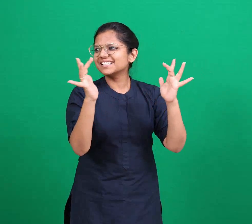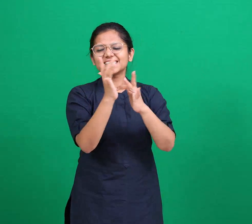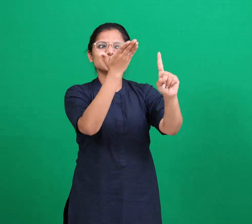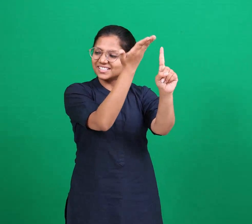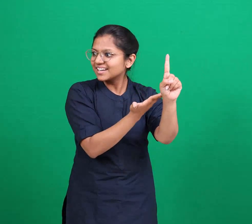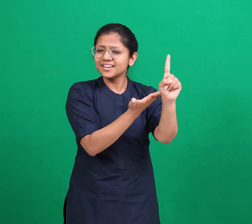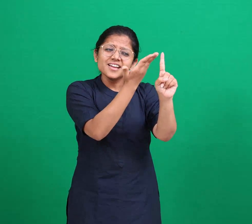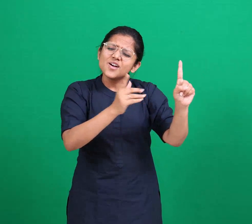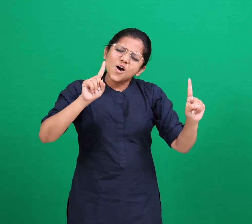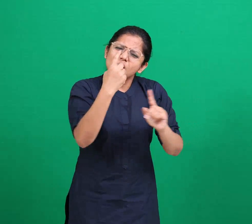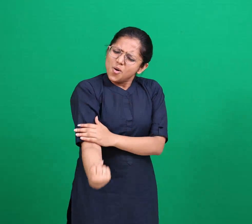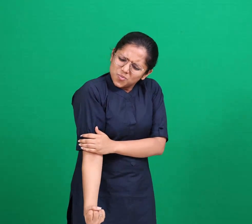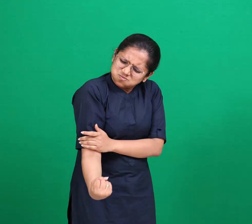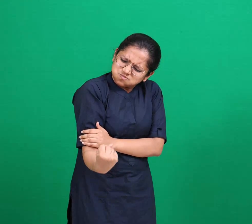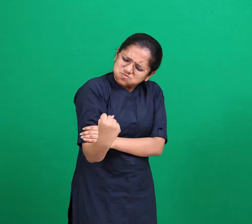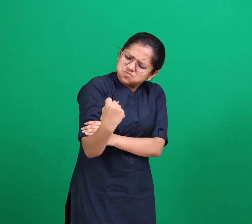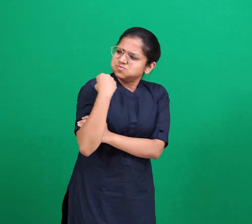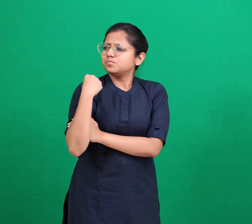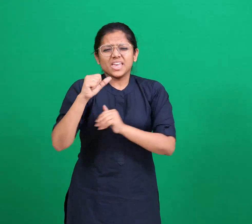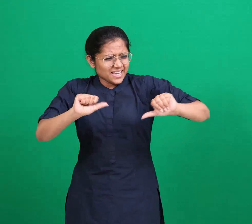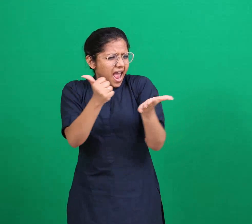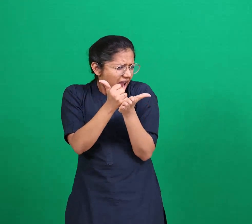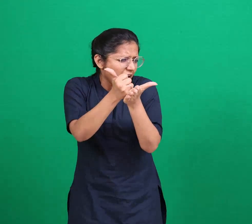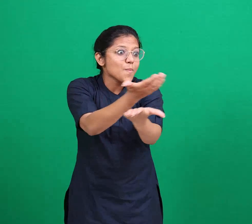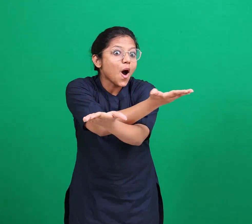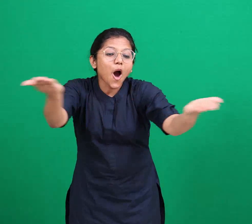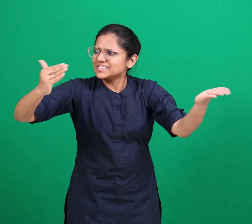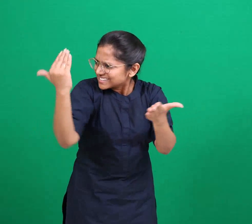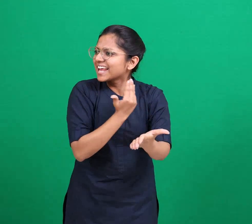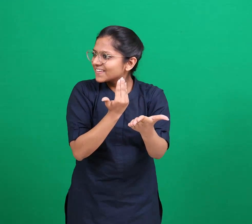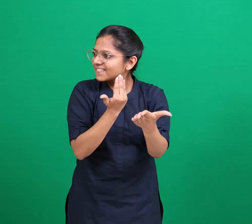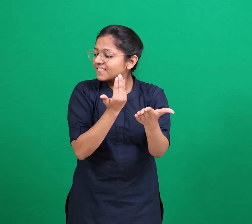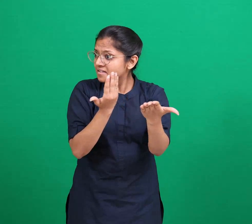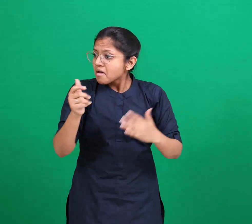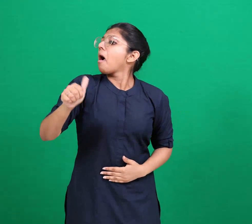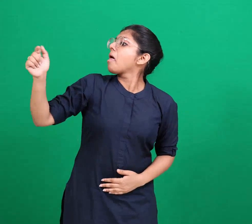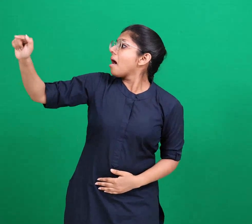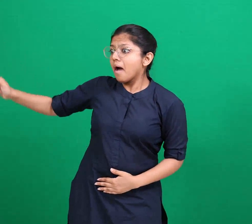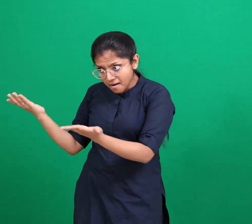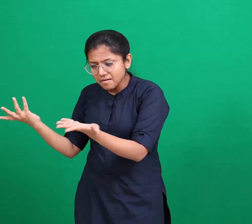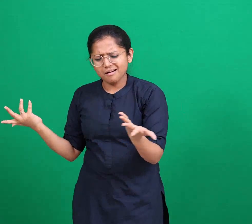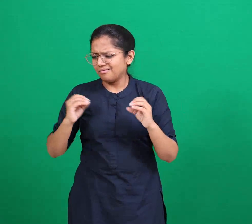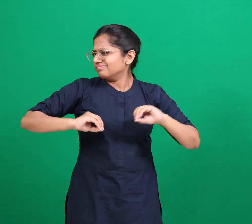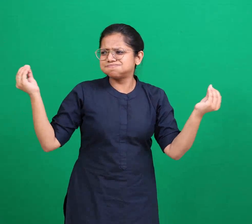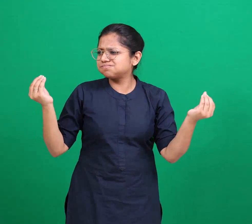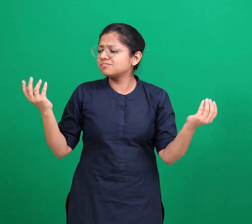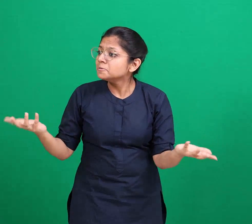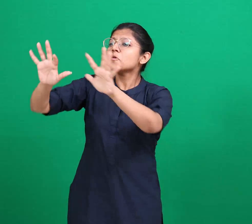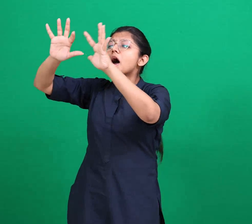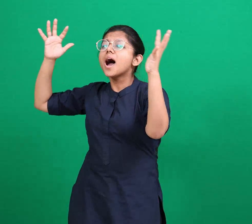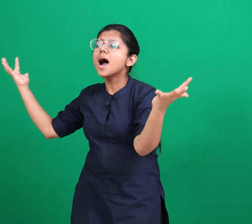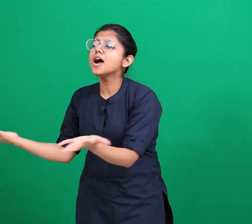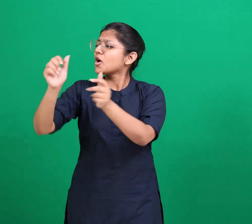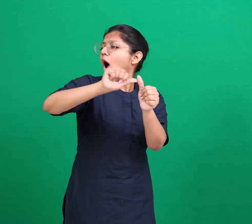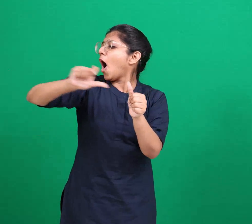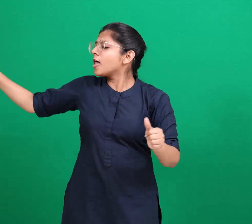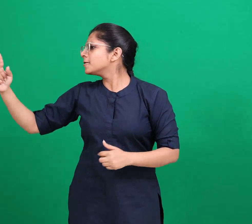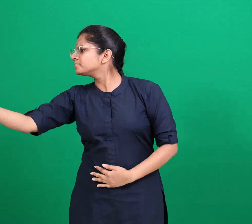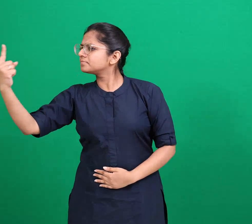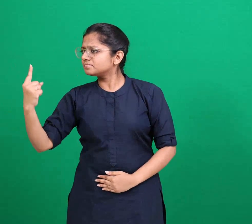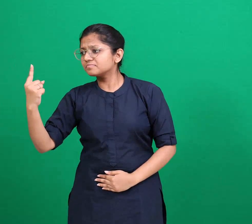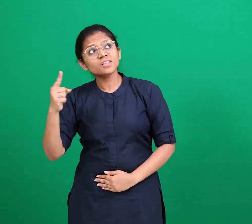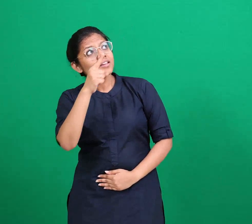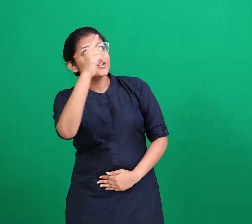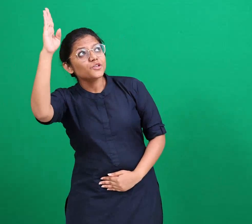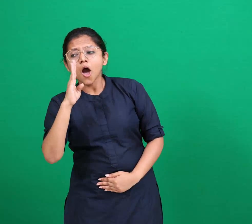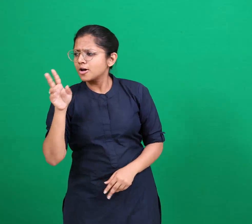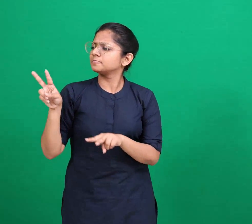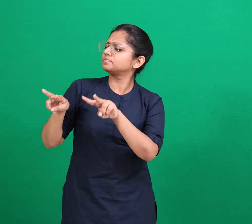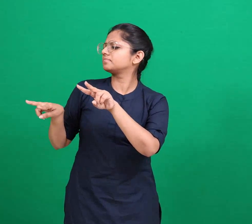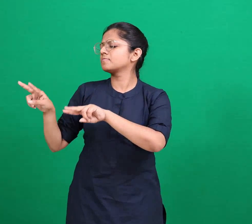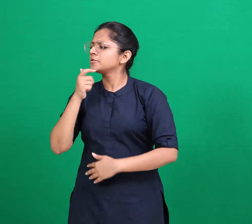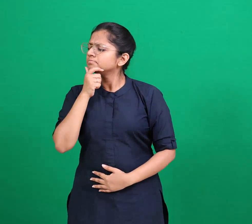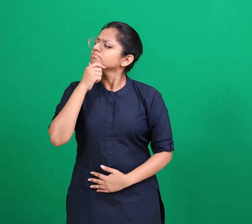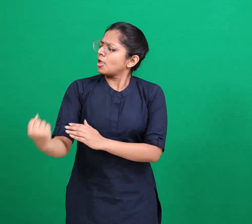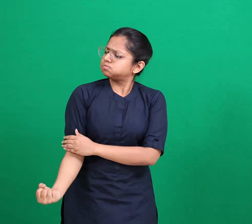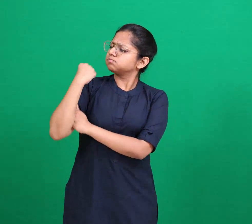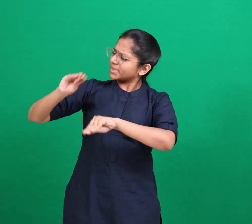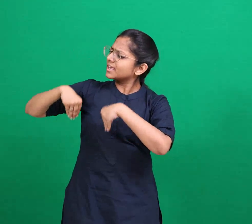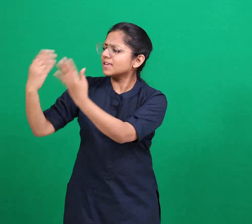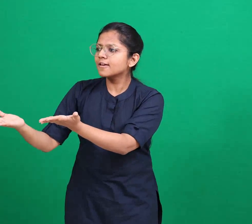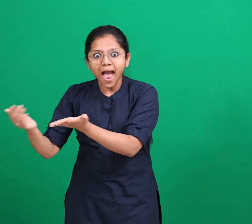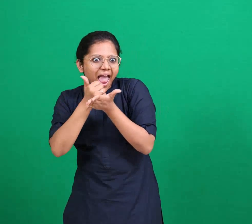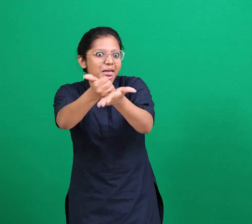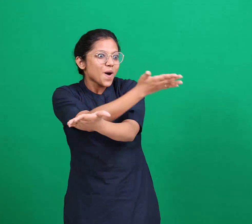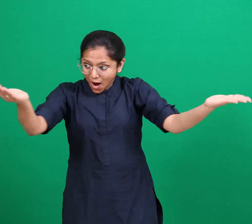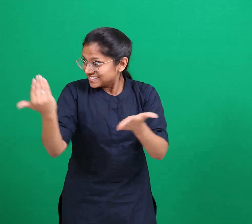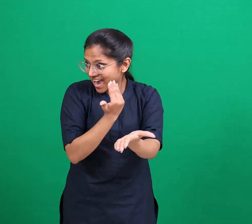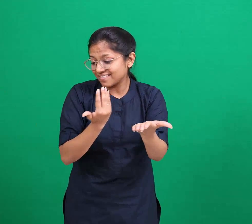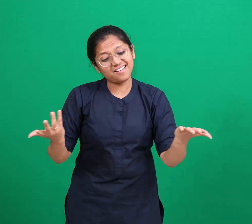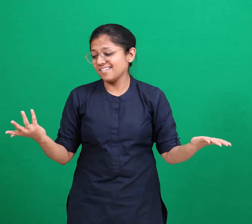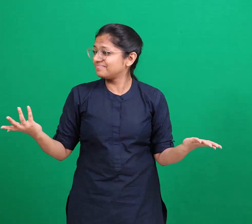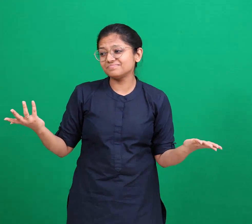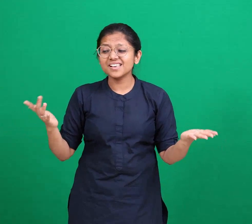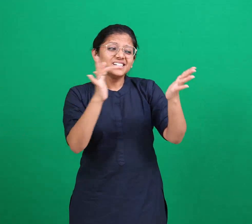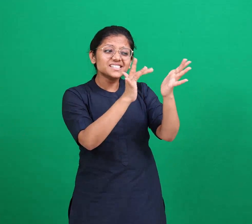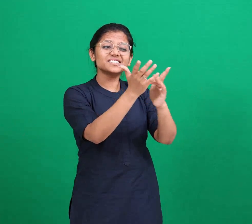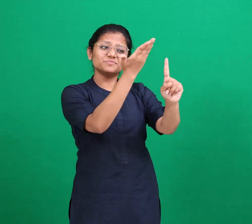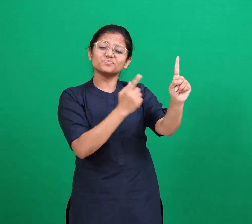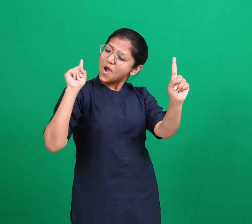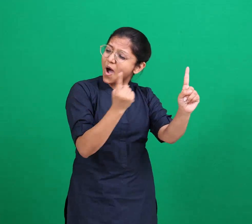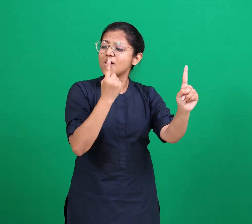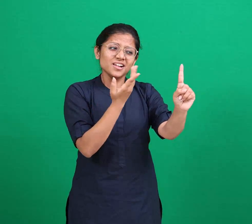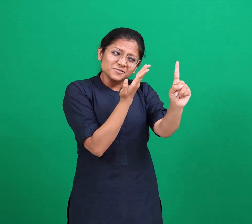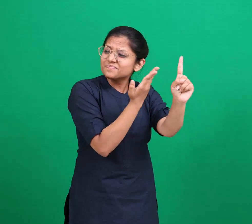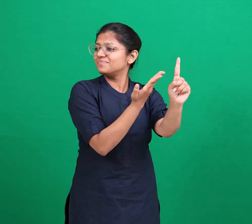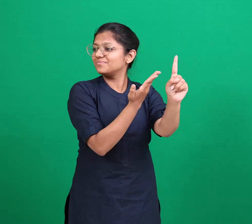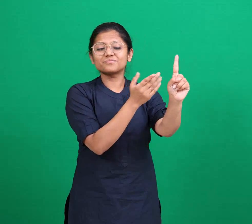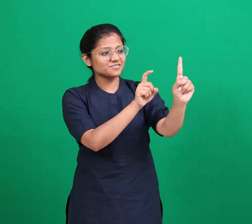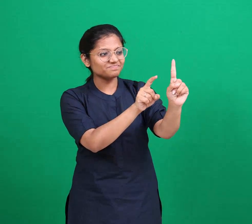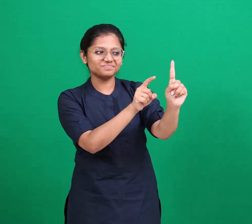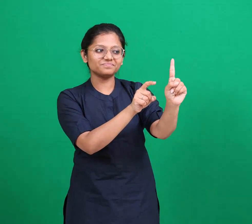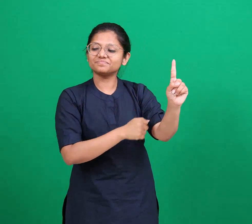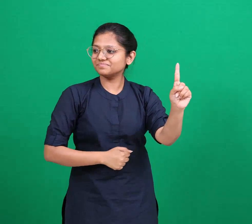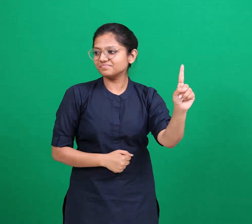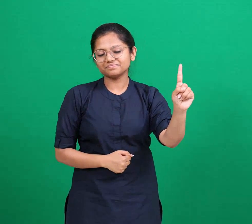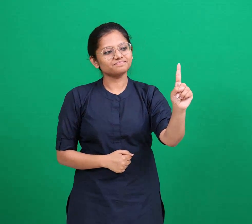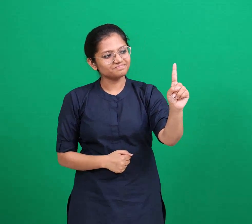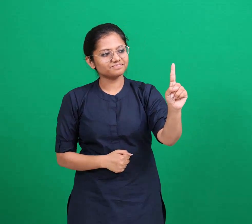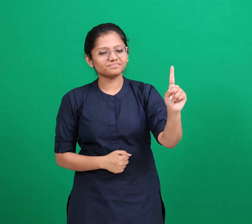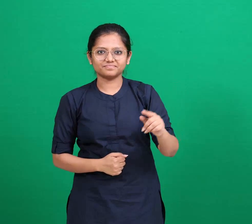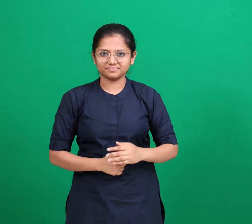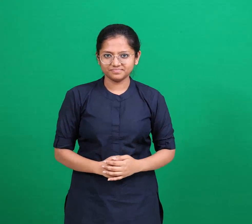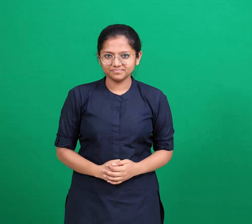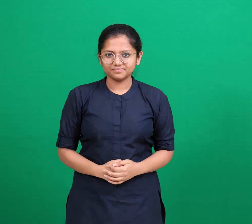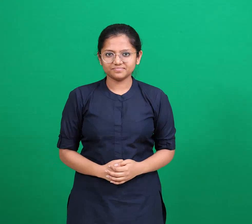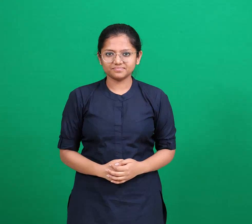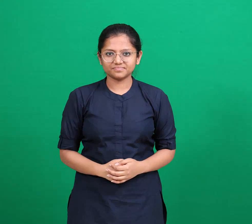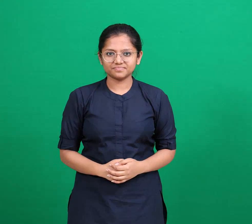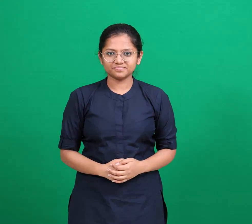Salvation exists in no one else, for there is no other name under heaven given to men by which we must be saved."